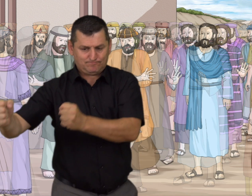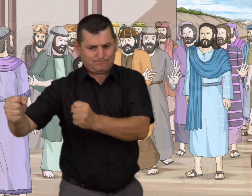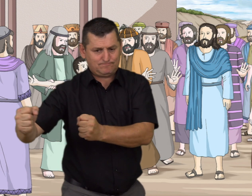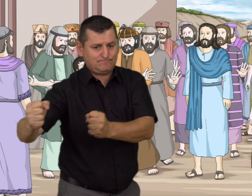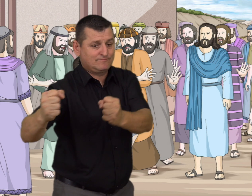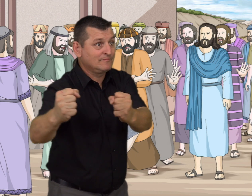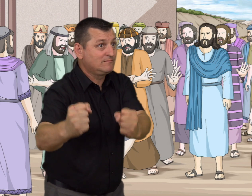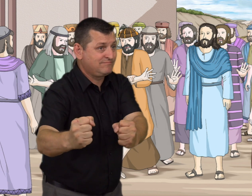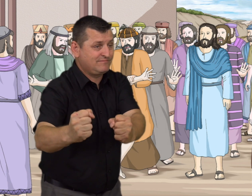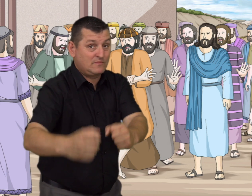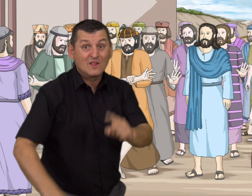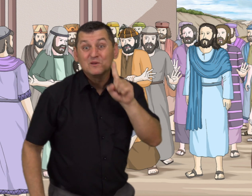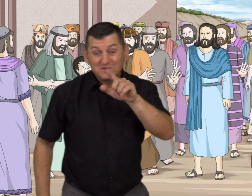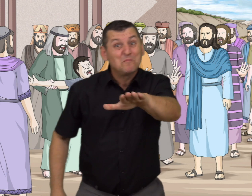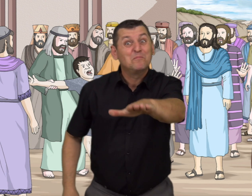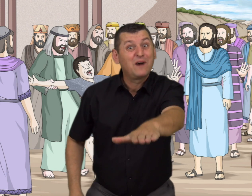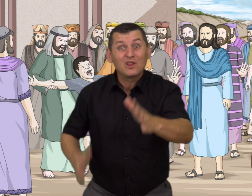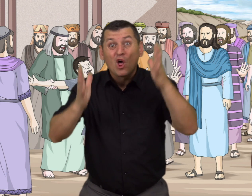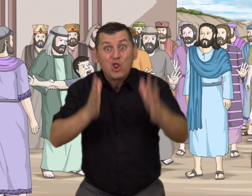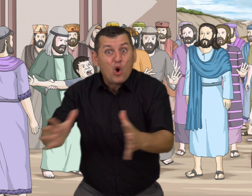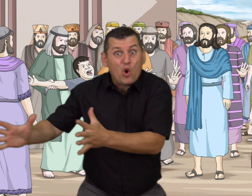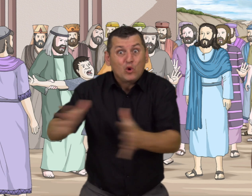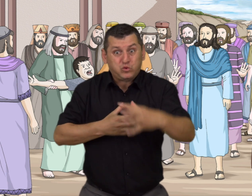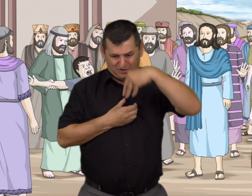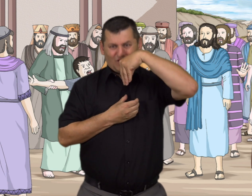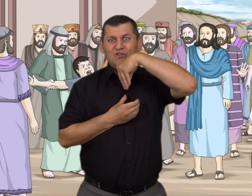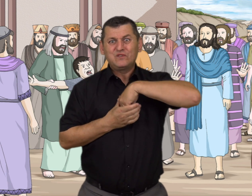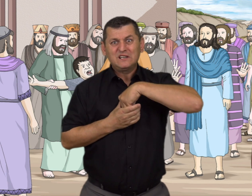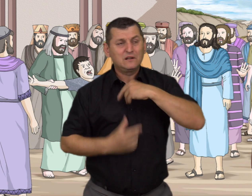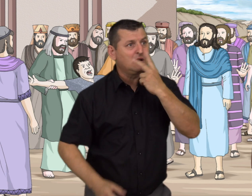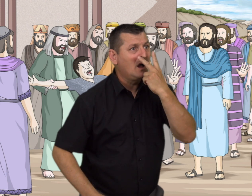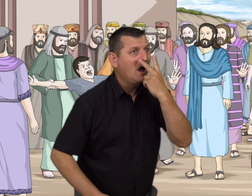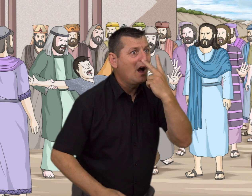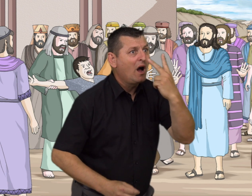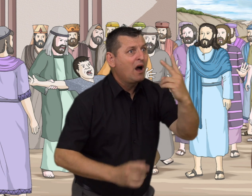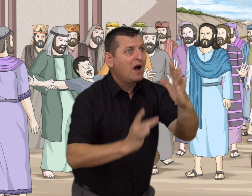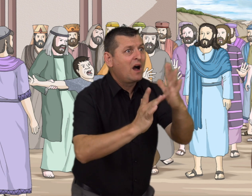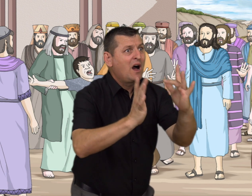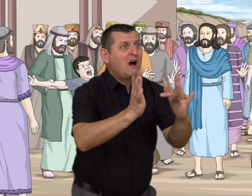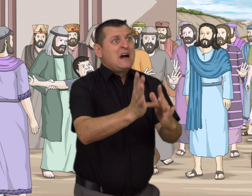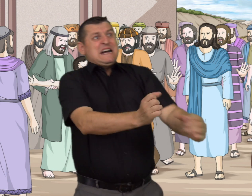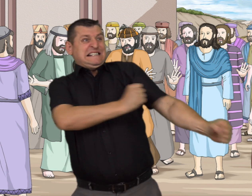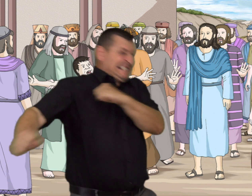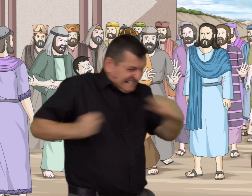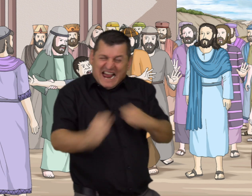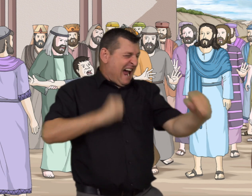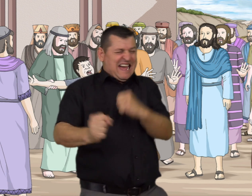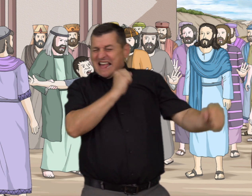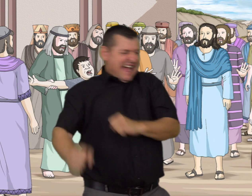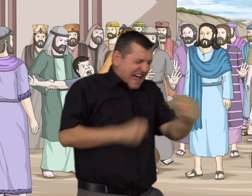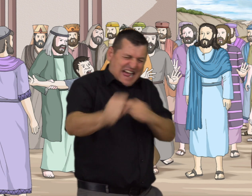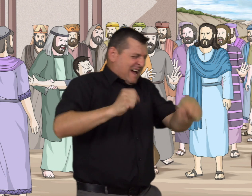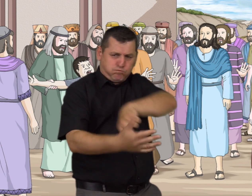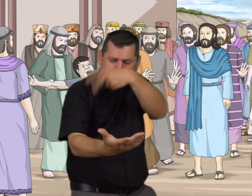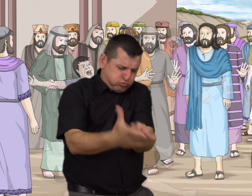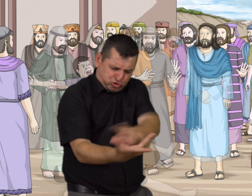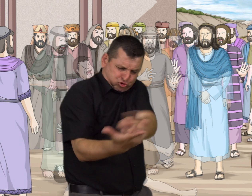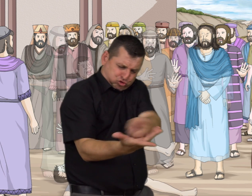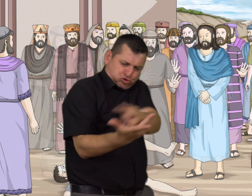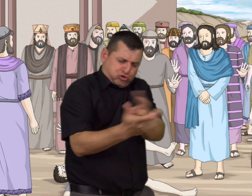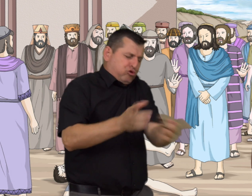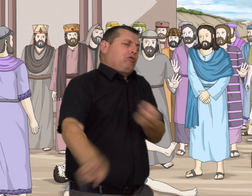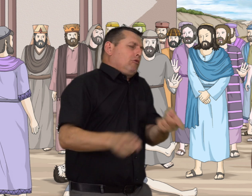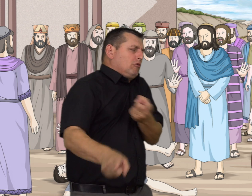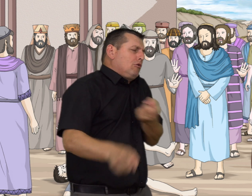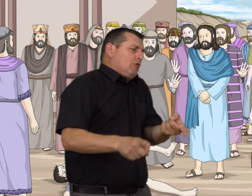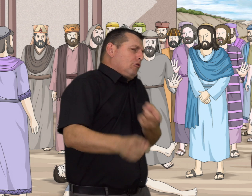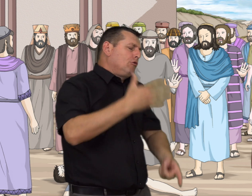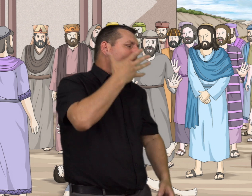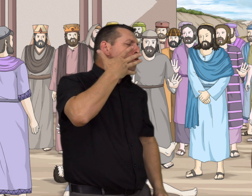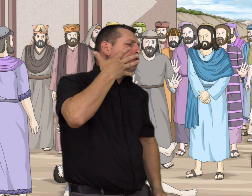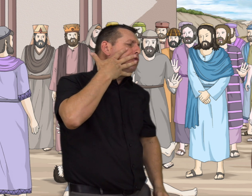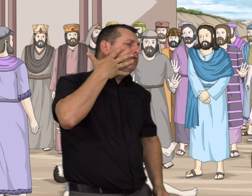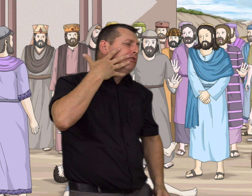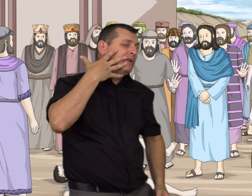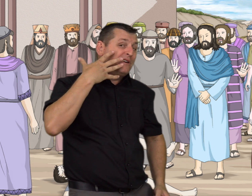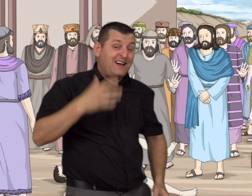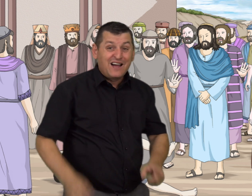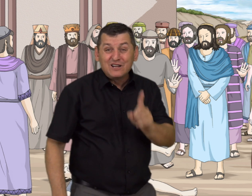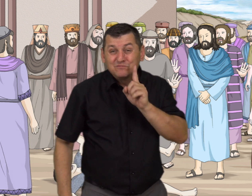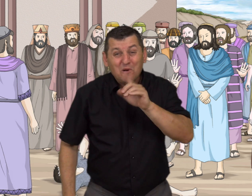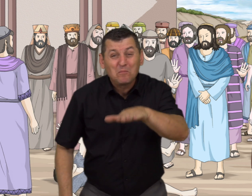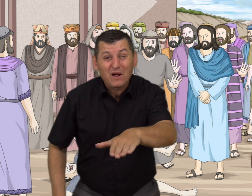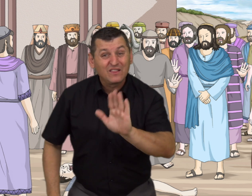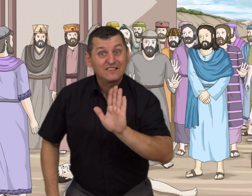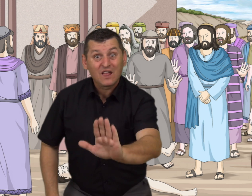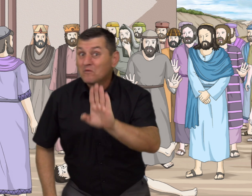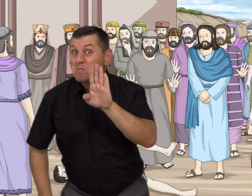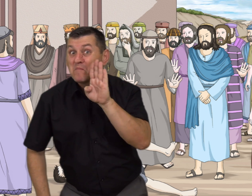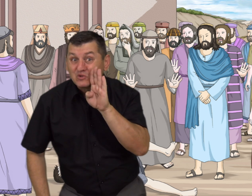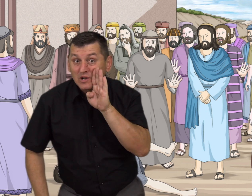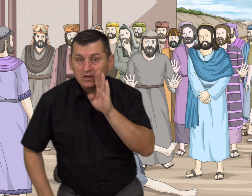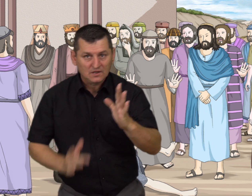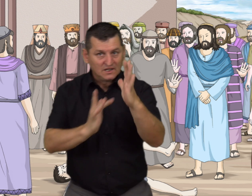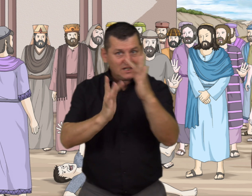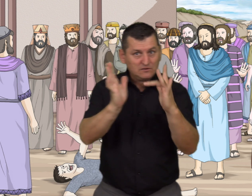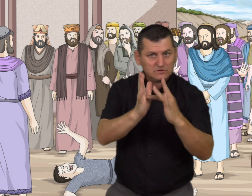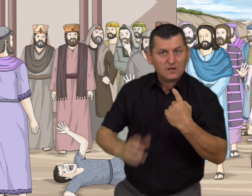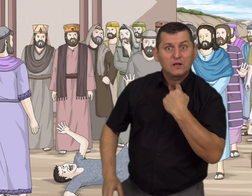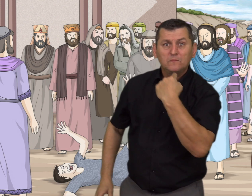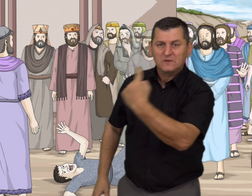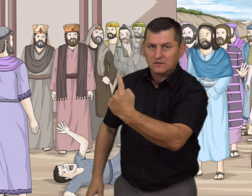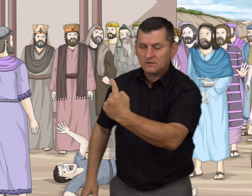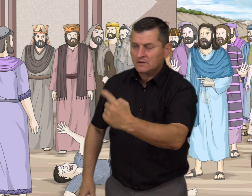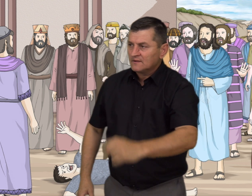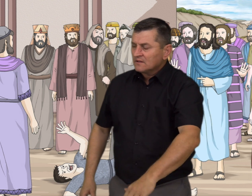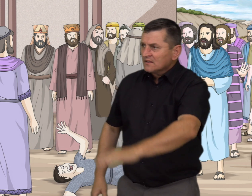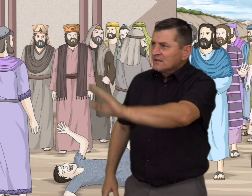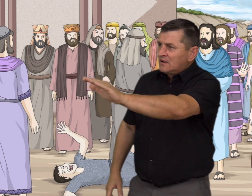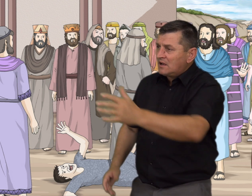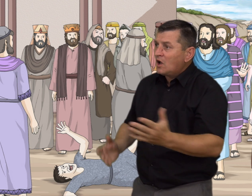So they brought him, and seeing Jesus, the spirit immediately threw the boy into a convulsion.